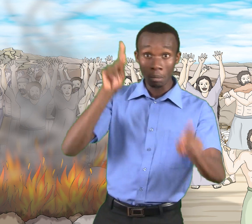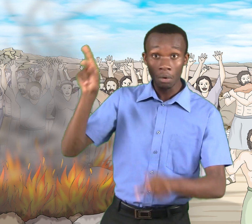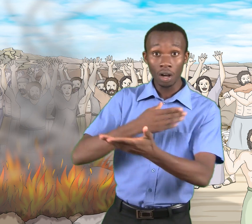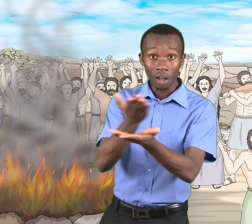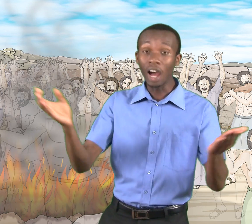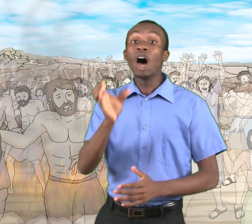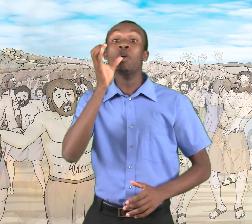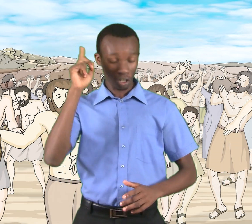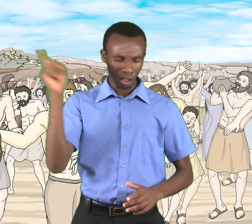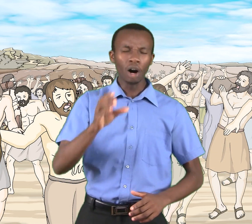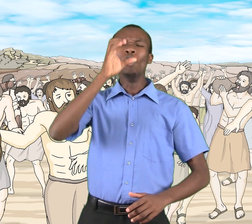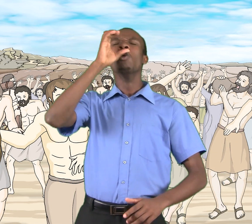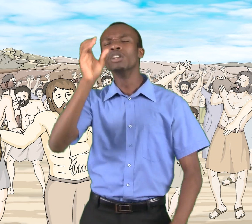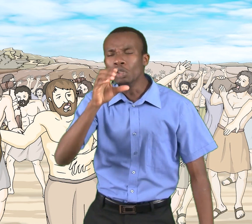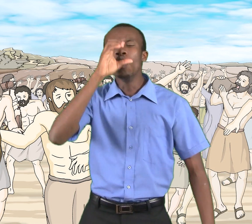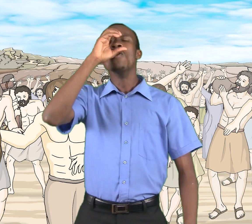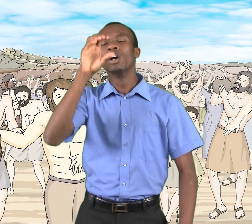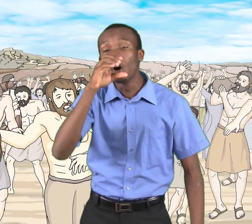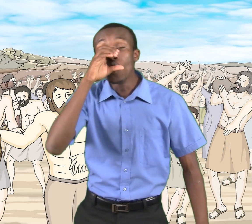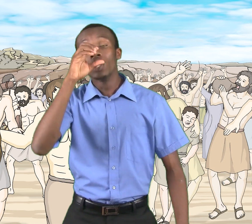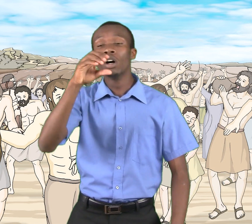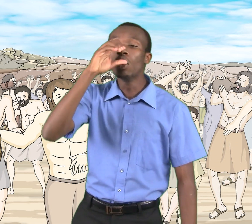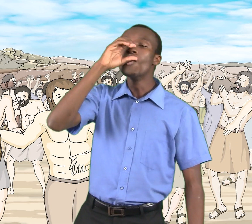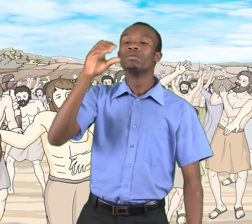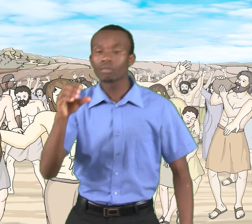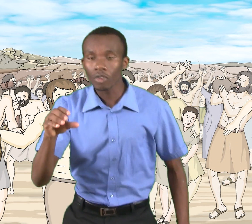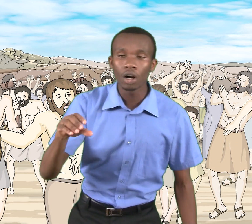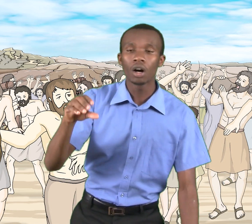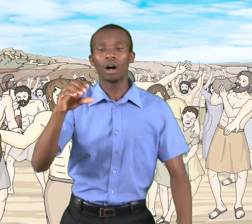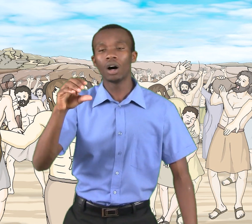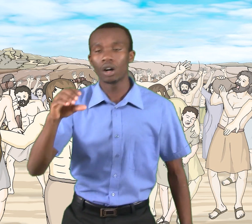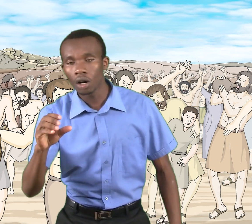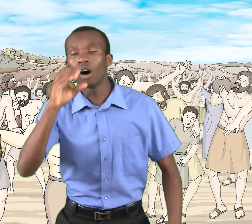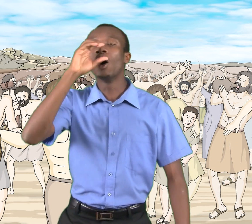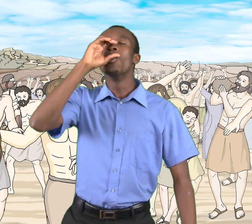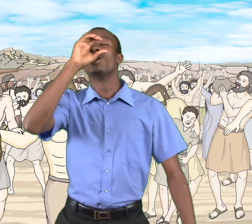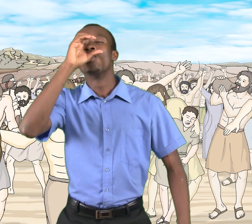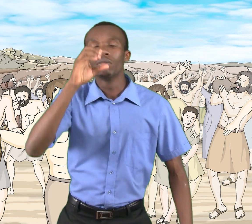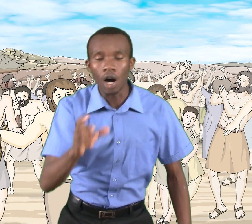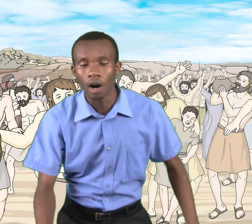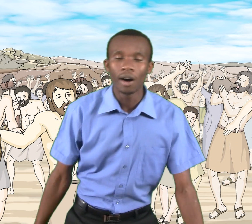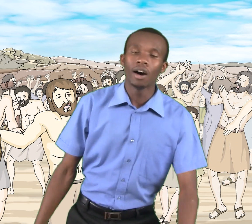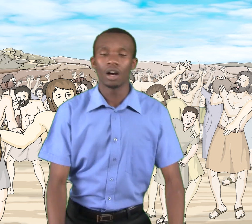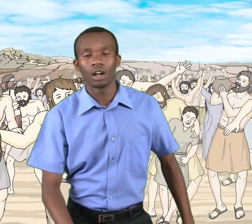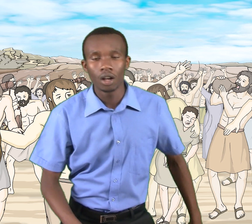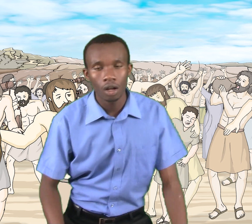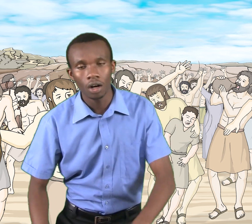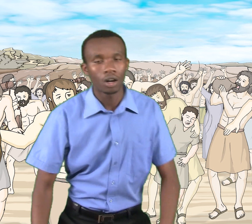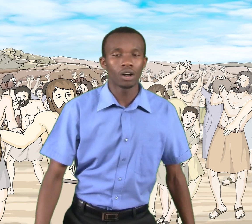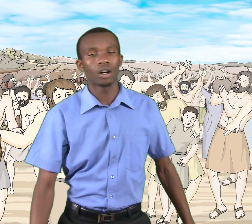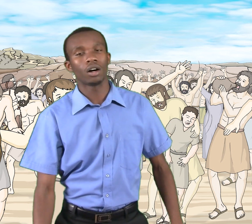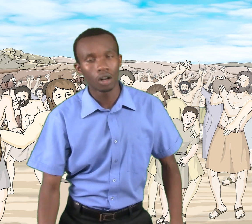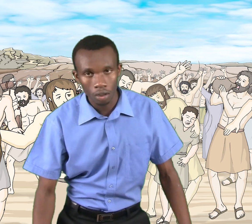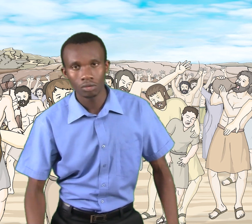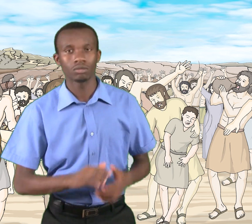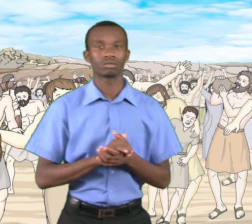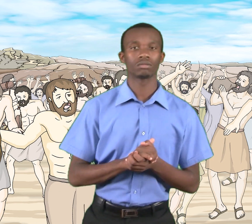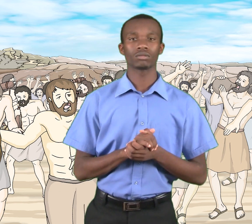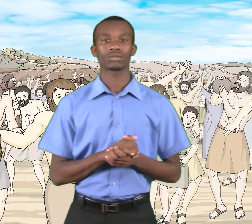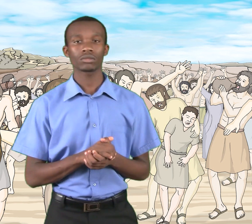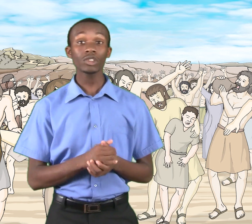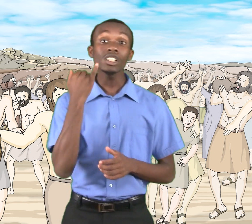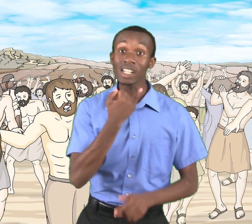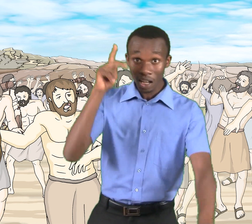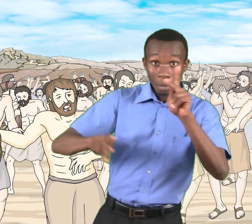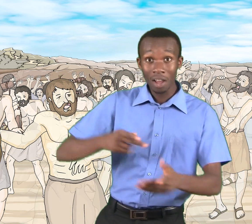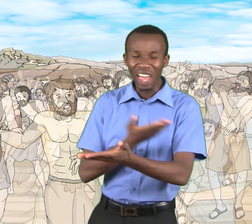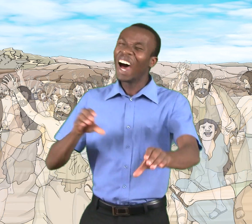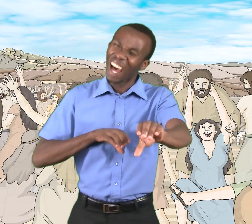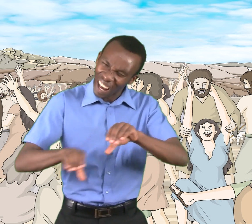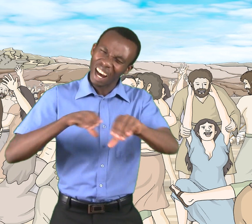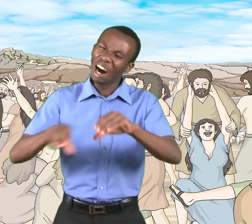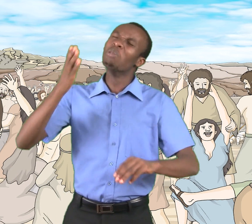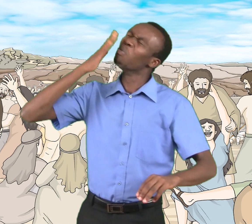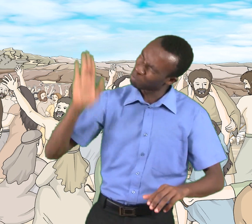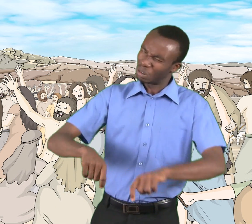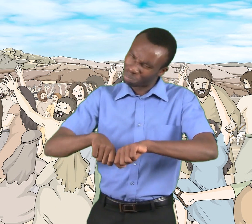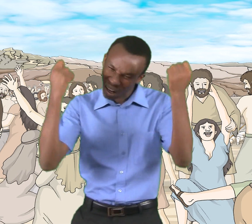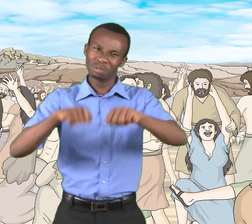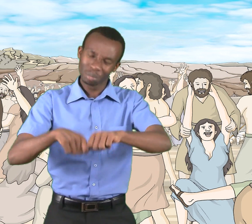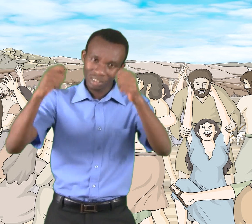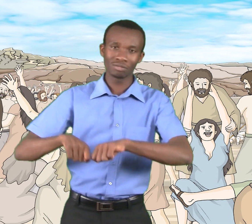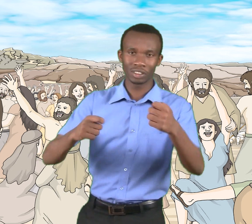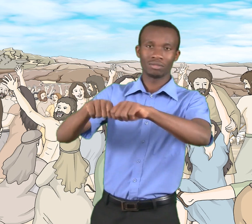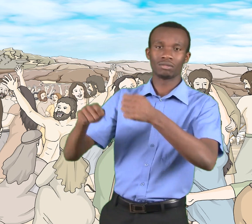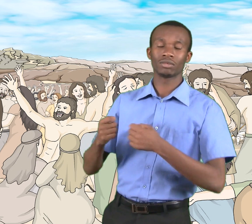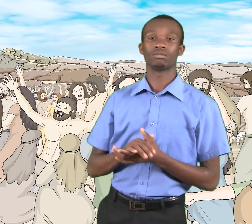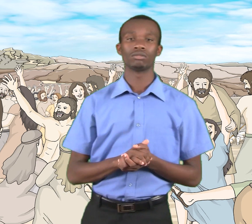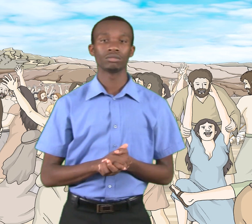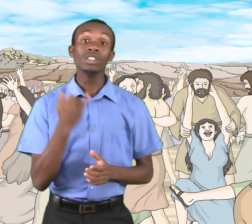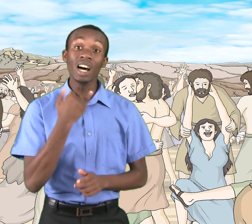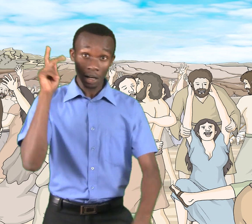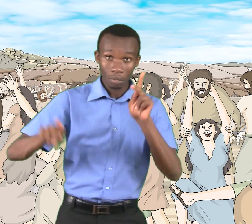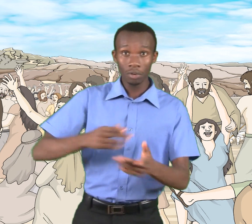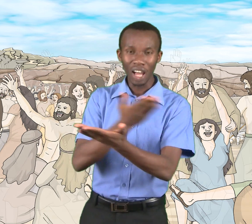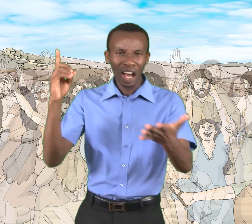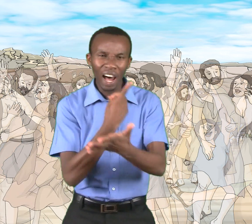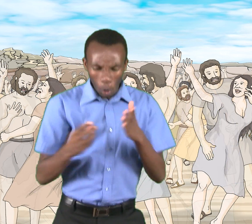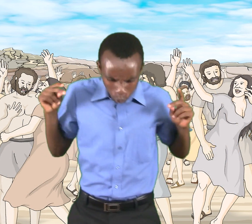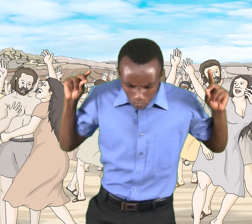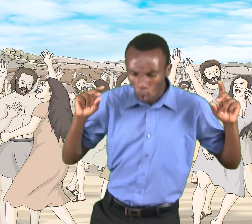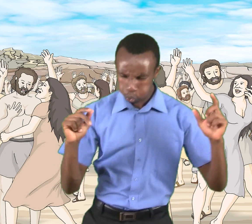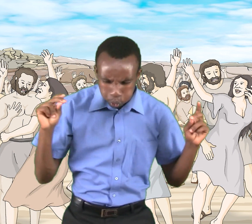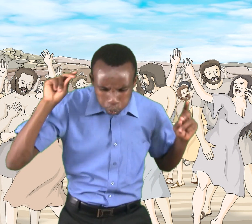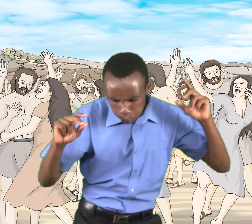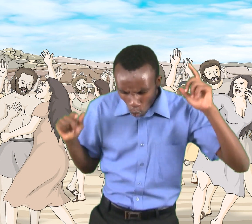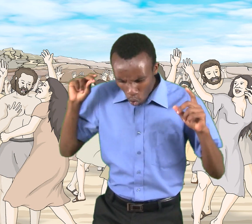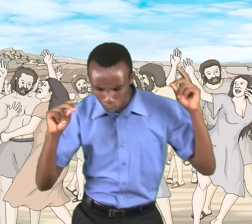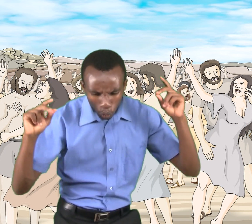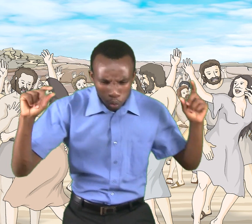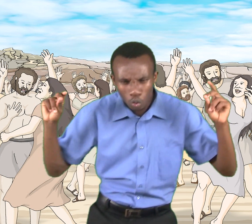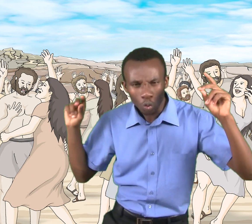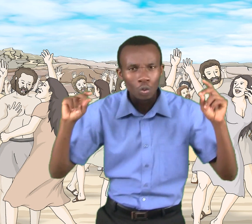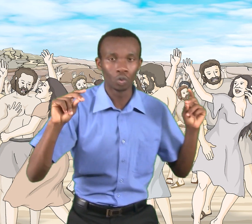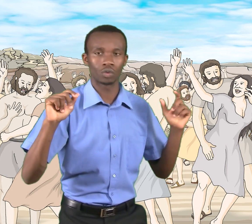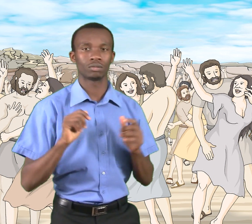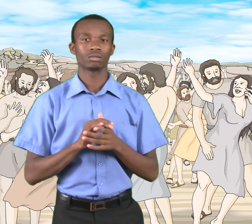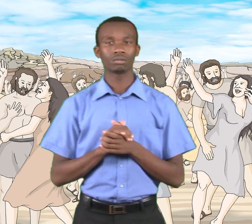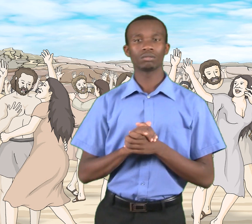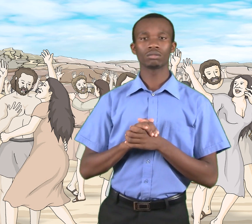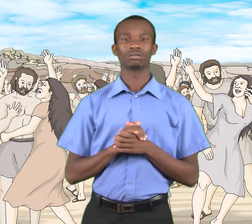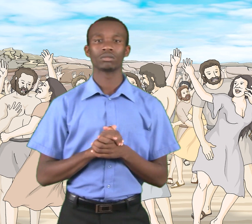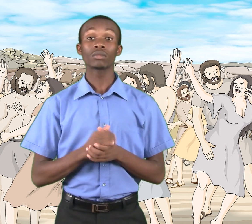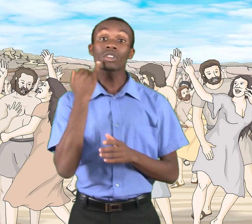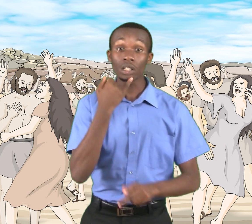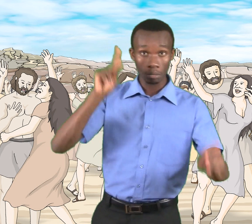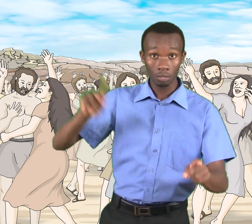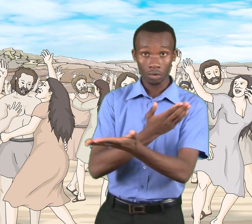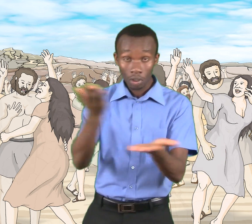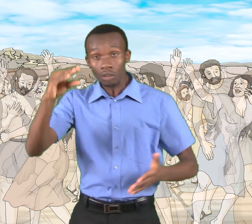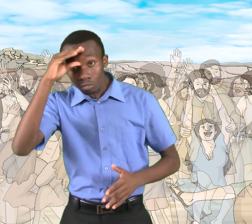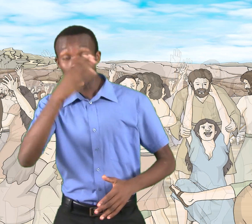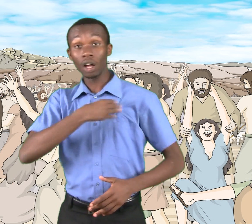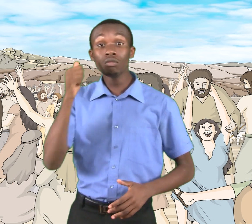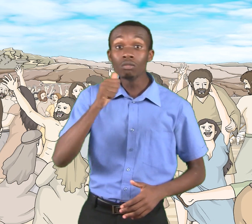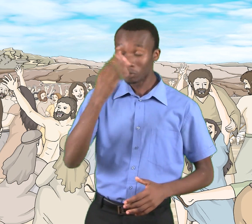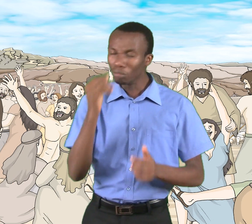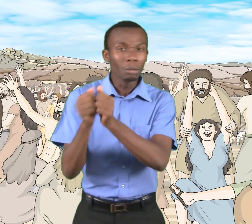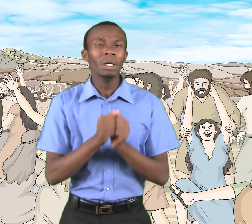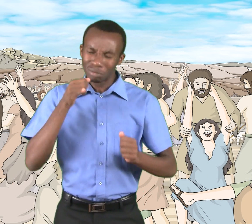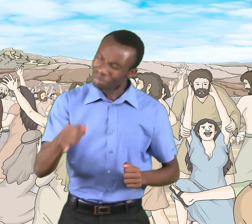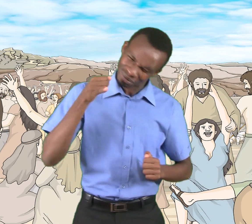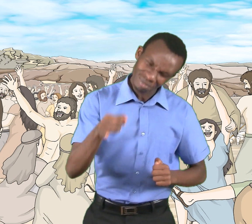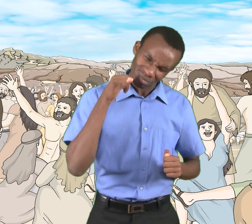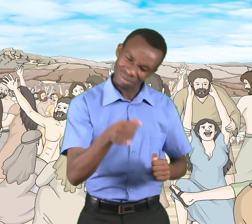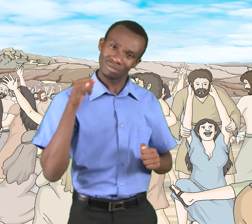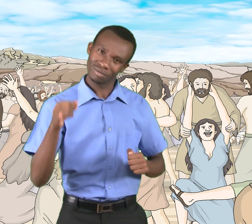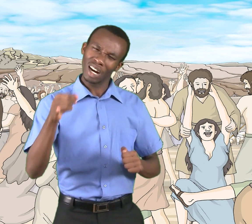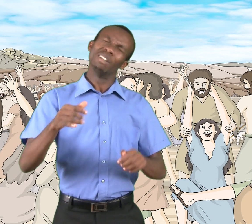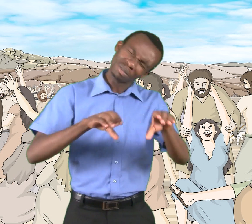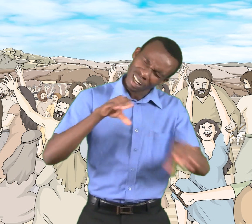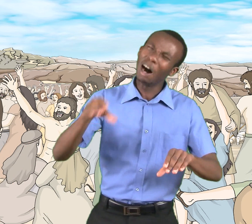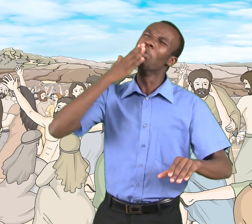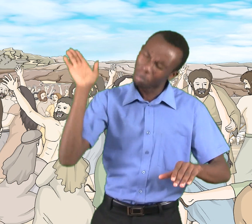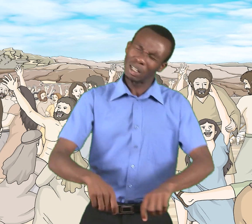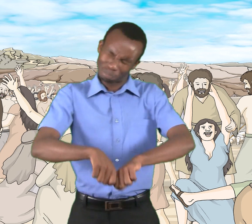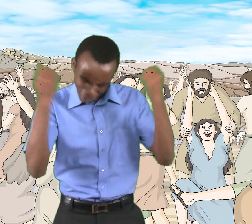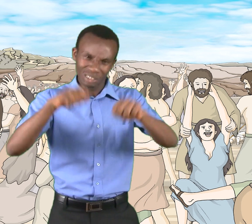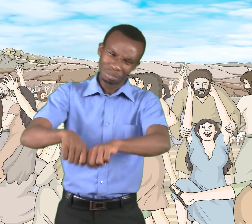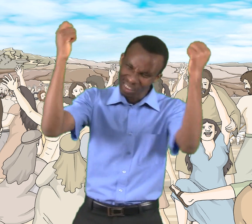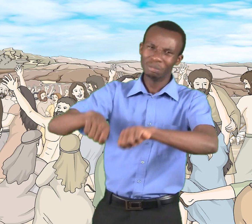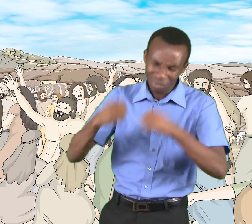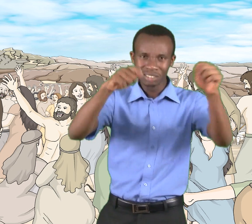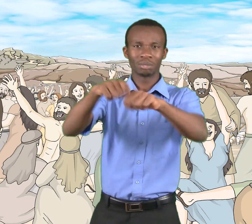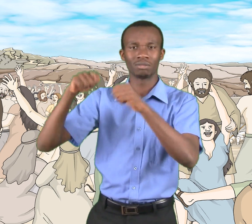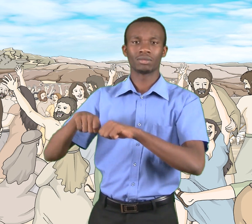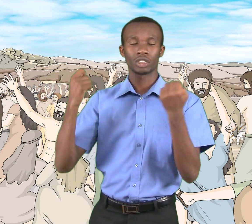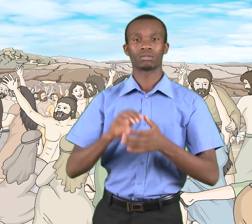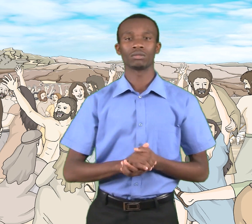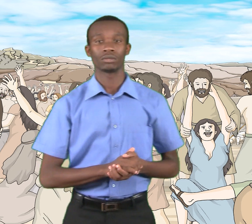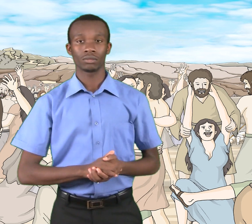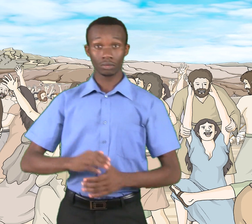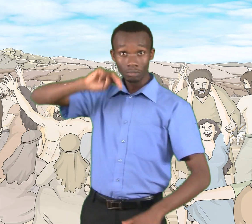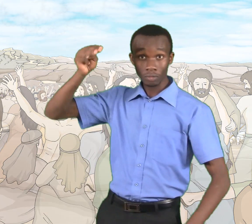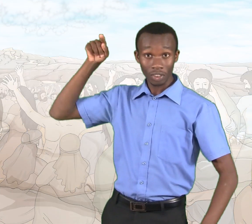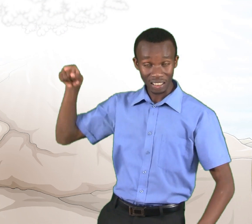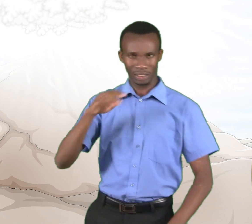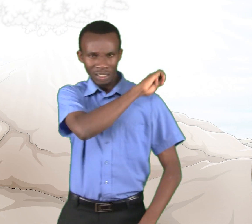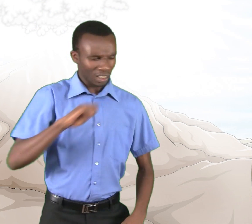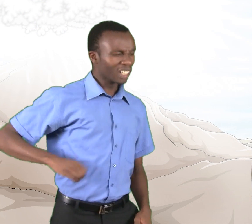And the people sat down to eat and drink, and got up to indulge in revelry.